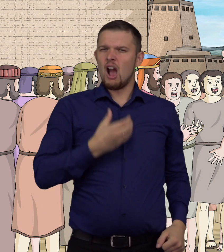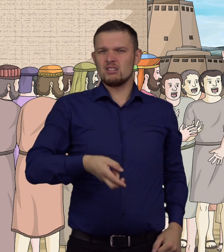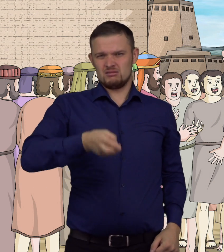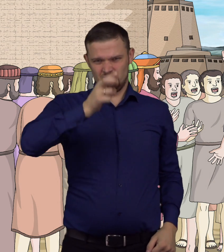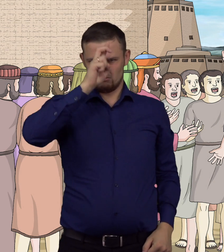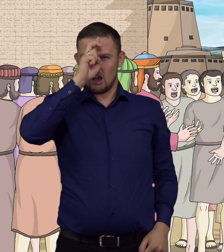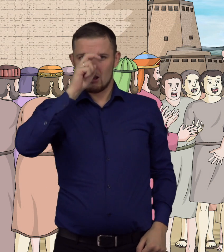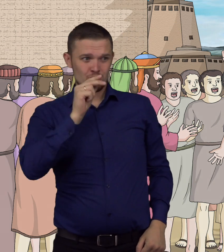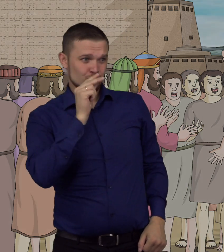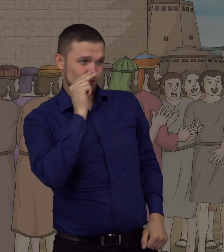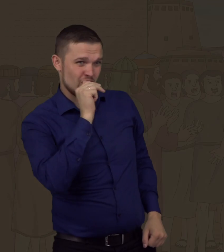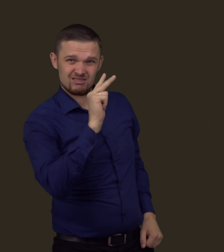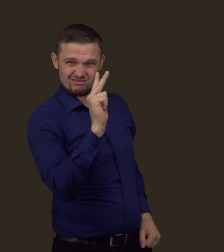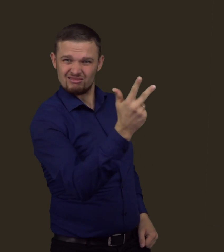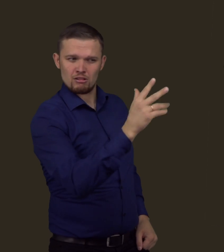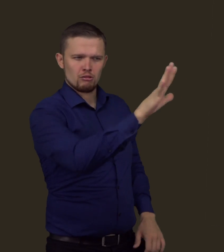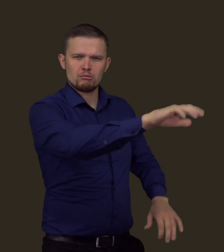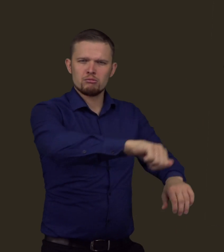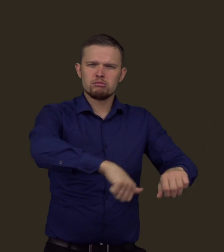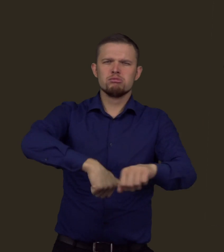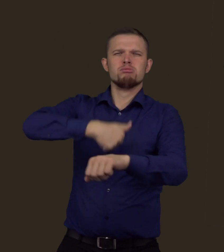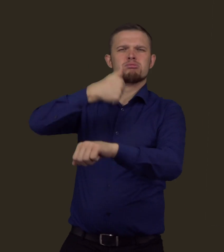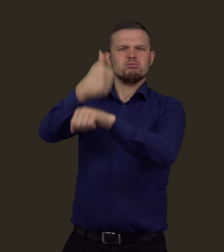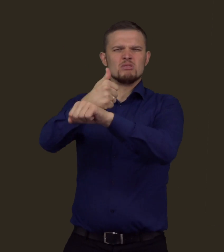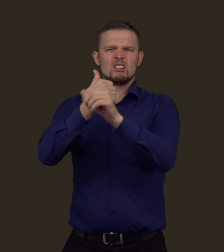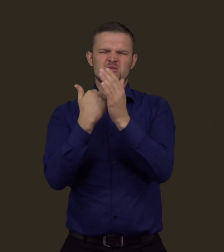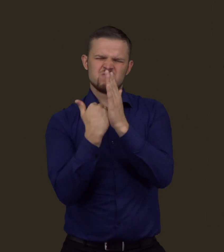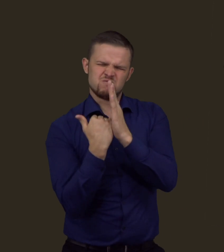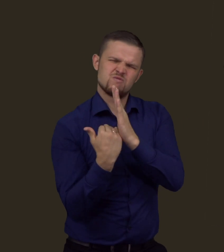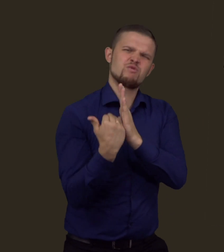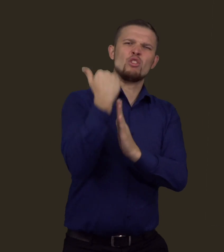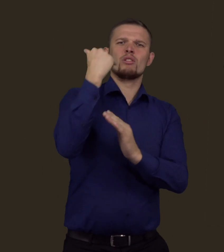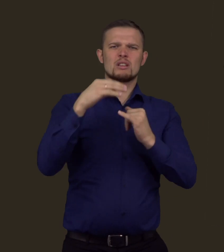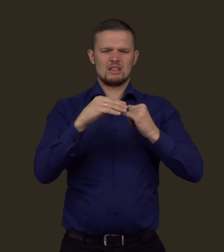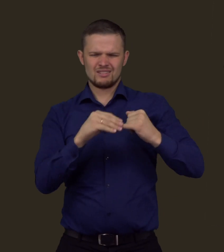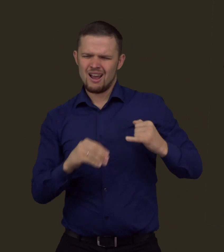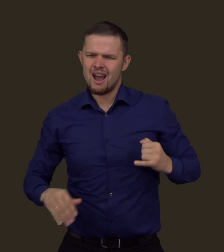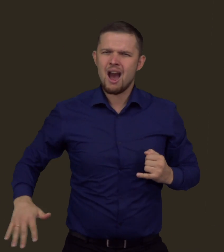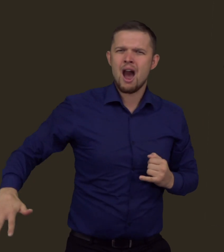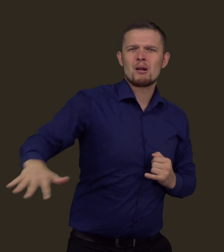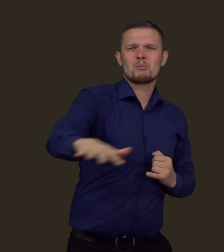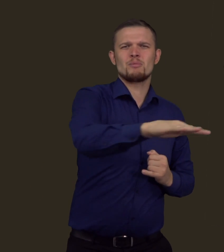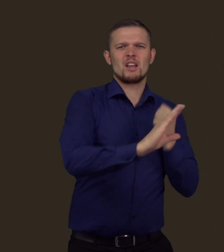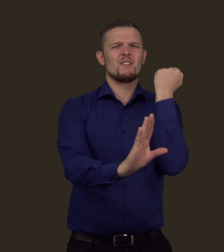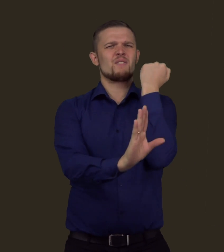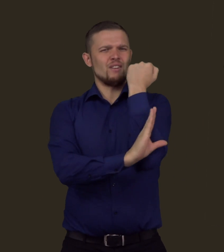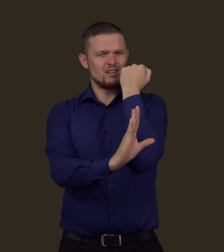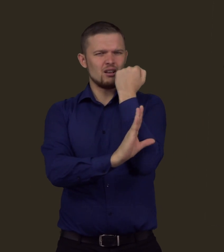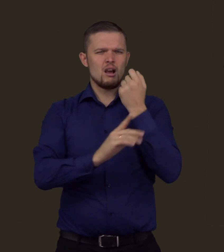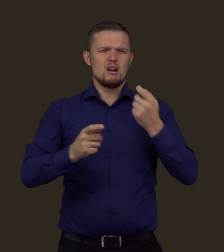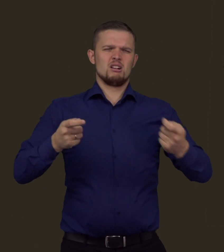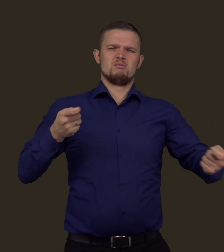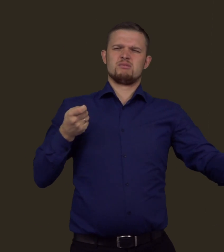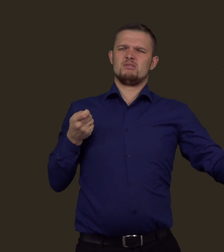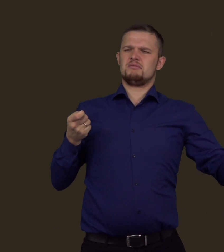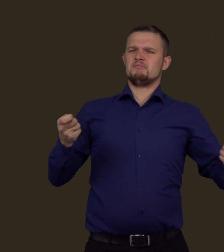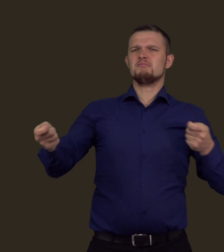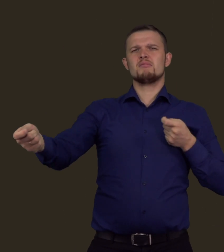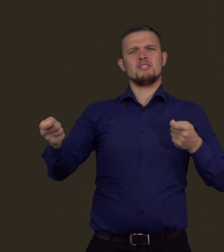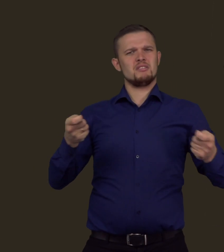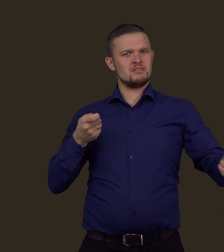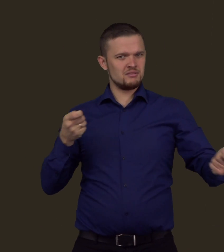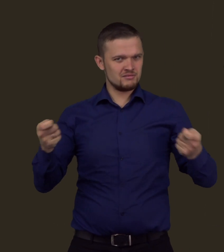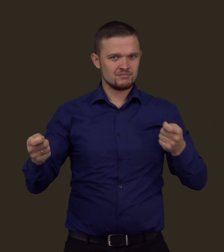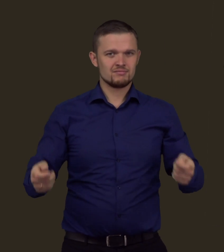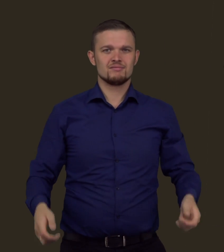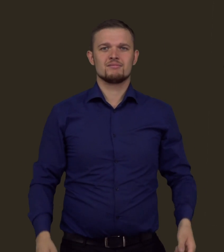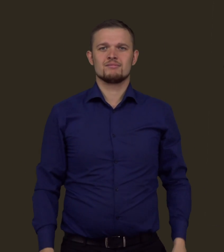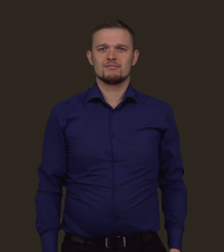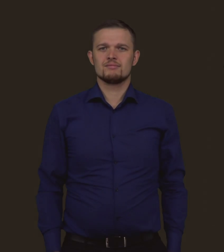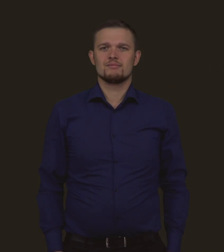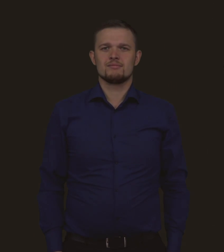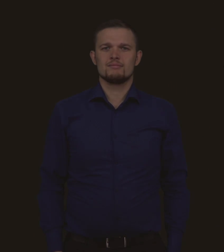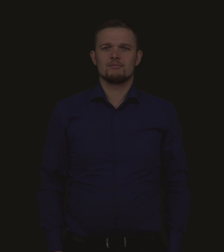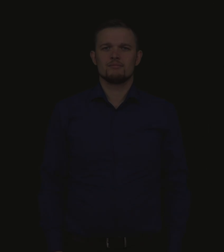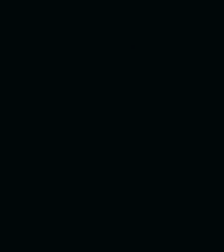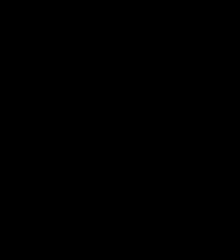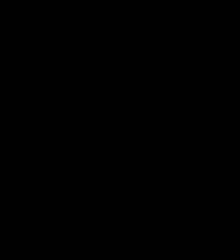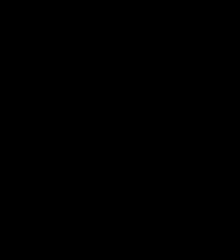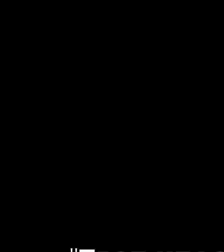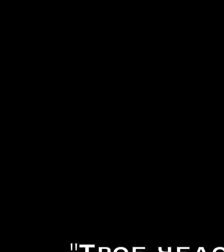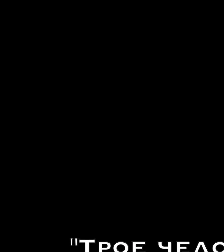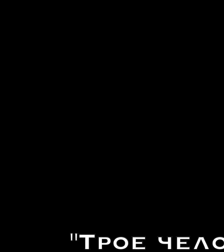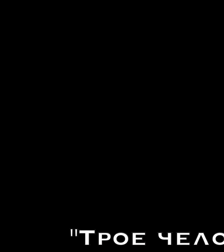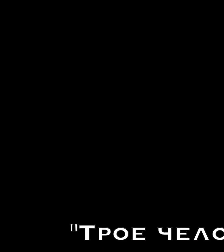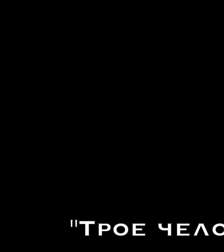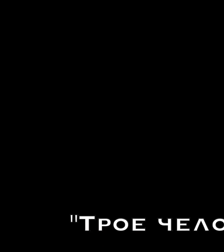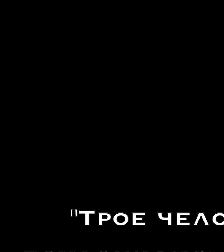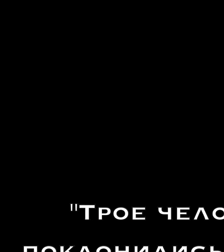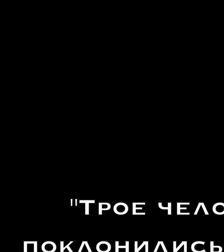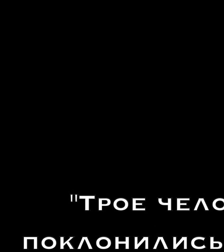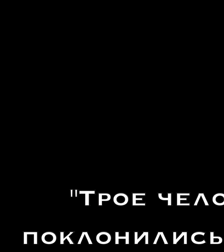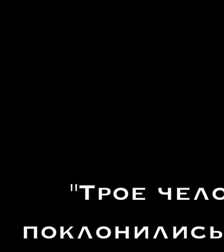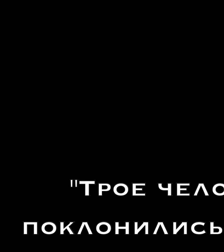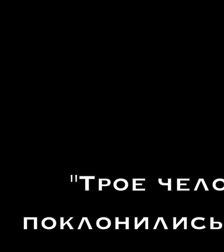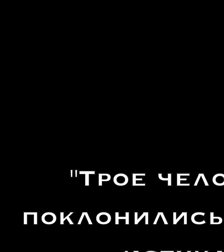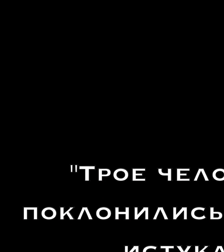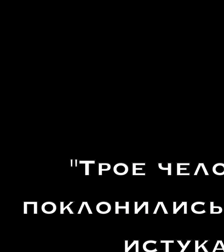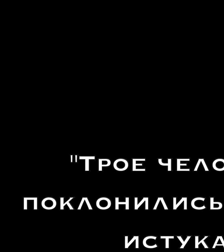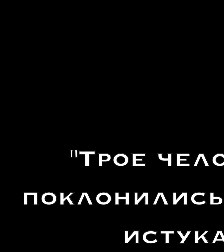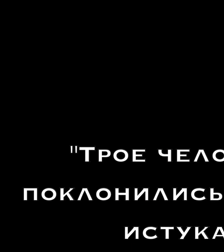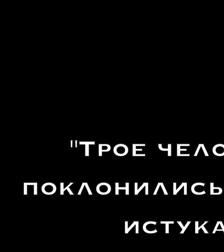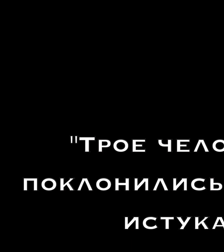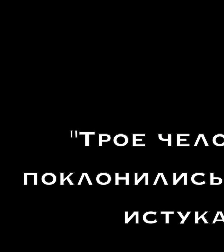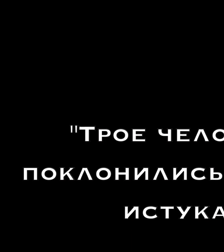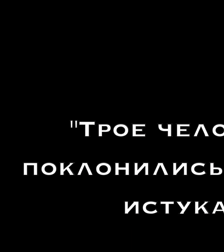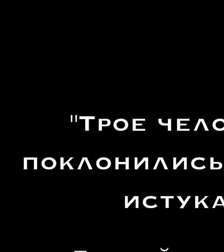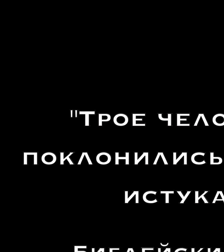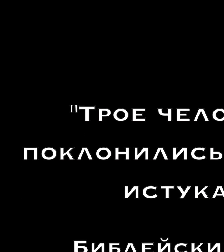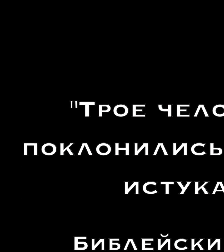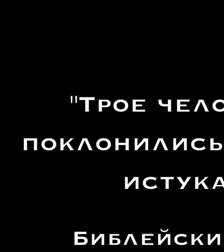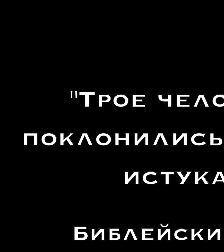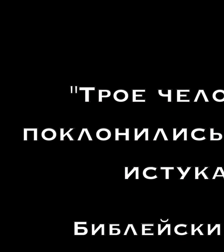Then the king promoted Shadrach, Meshach, and Abednego in the province of Babylon.